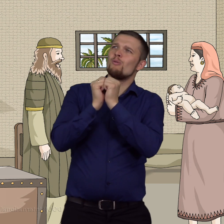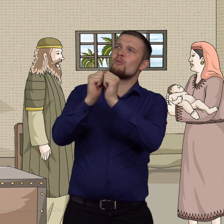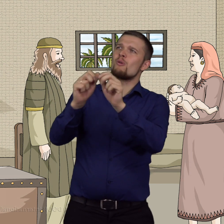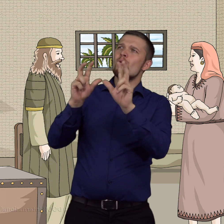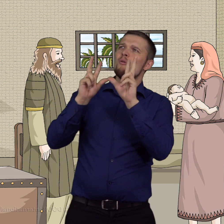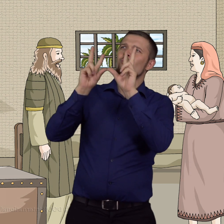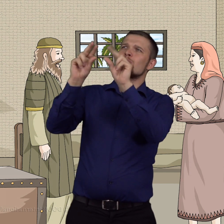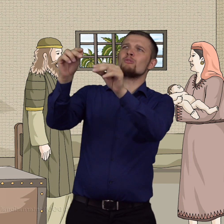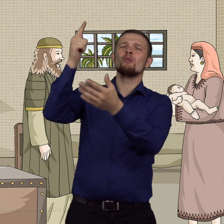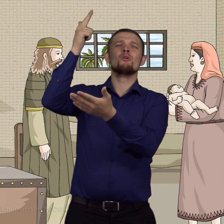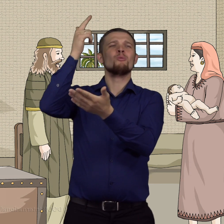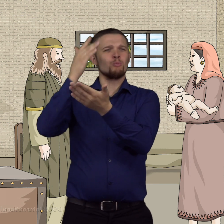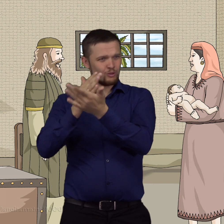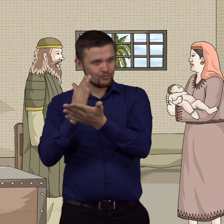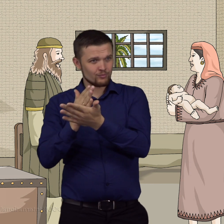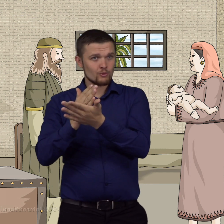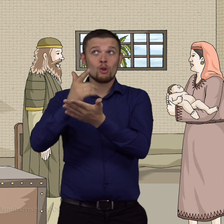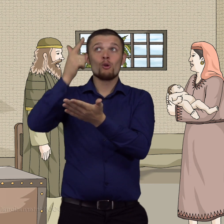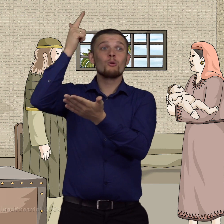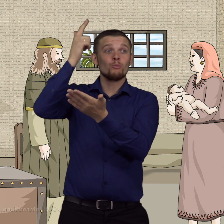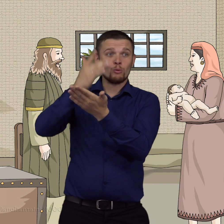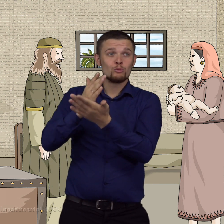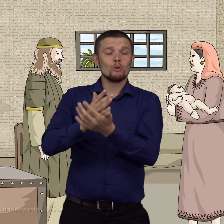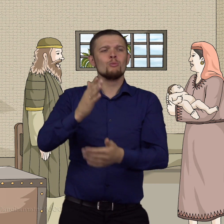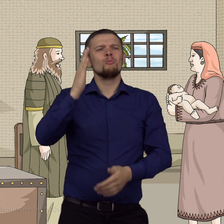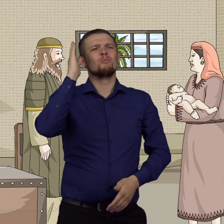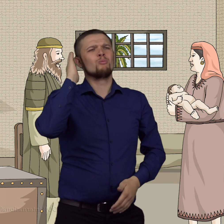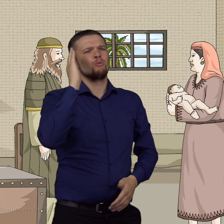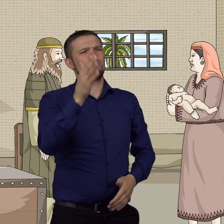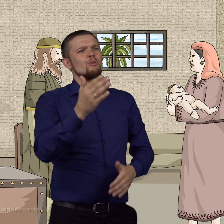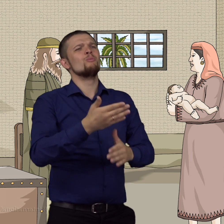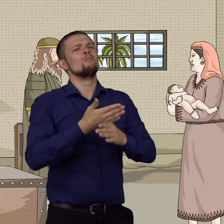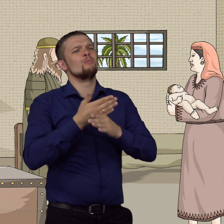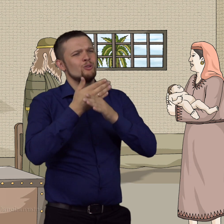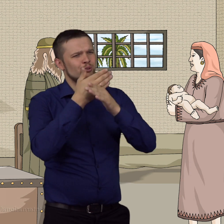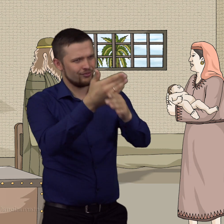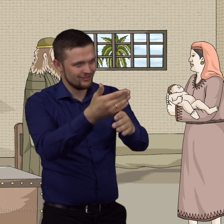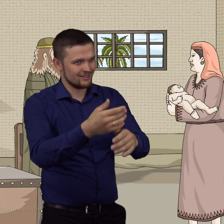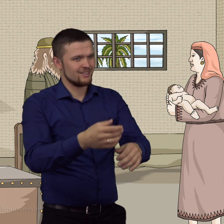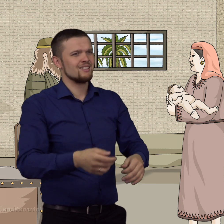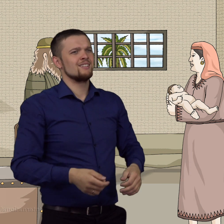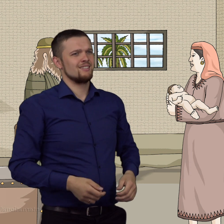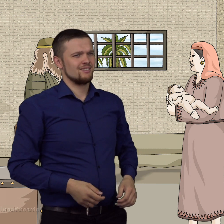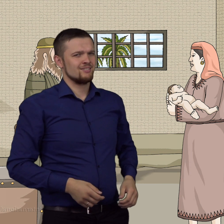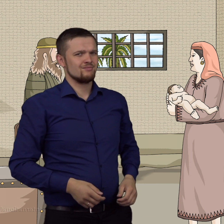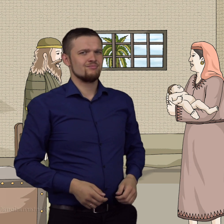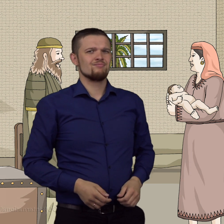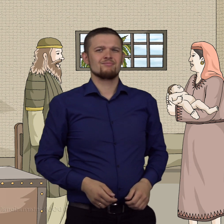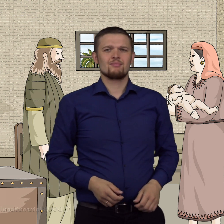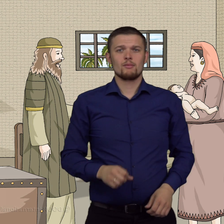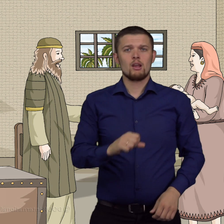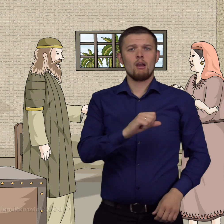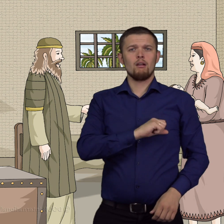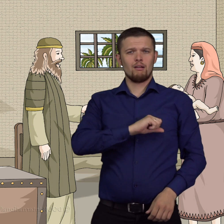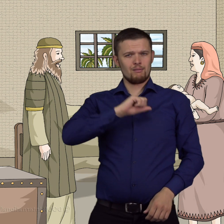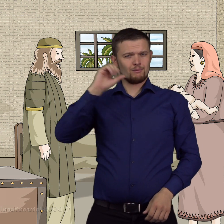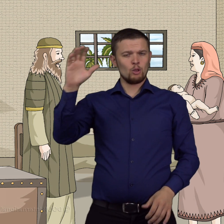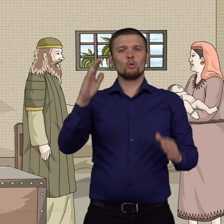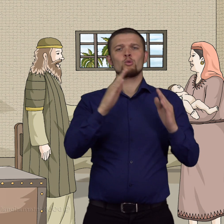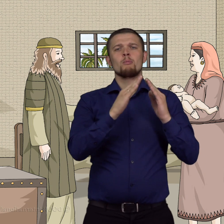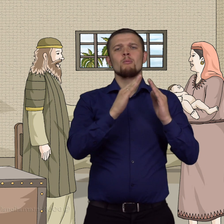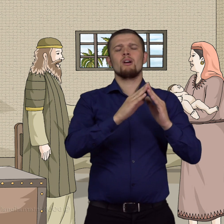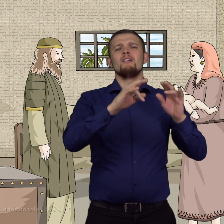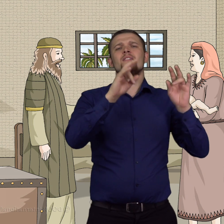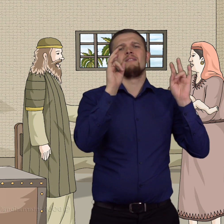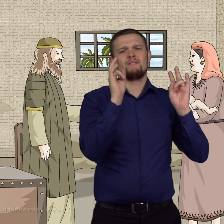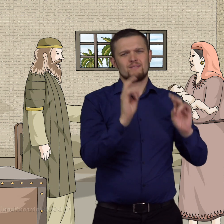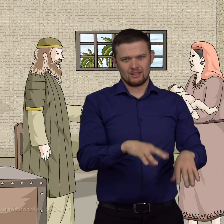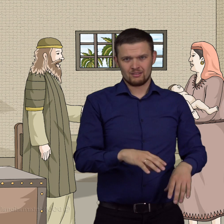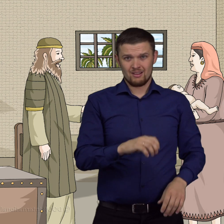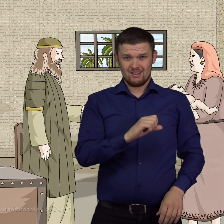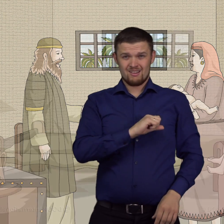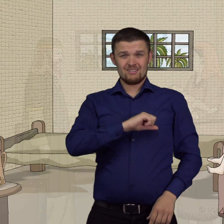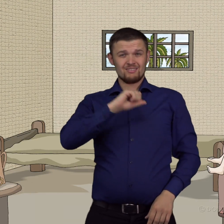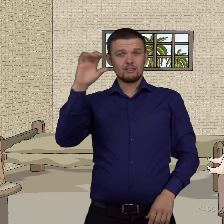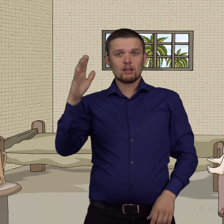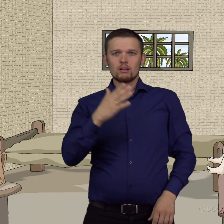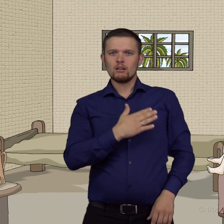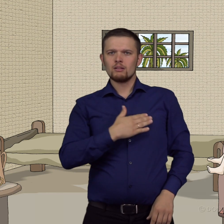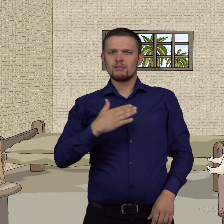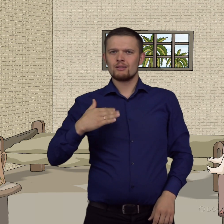Only may the LORD confirm His word.”